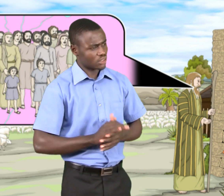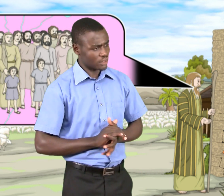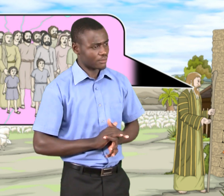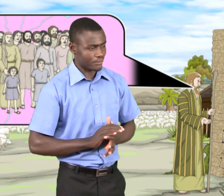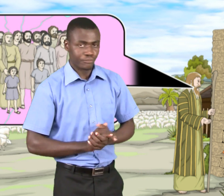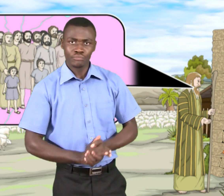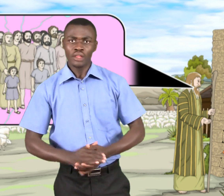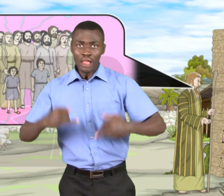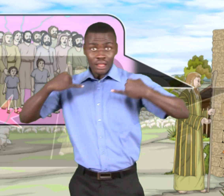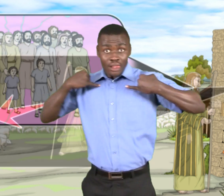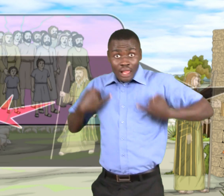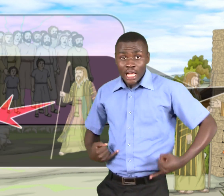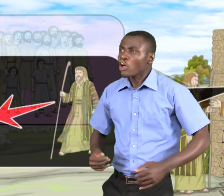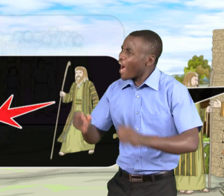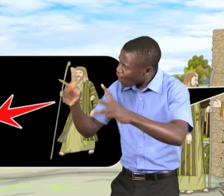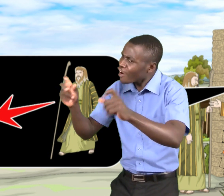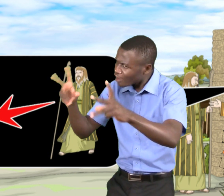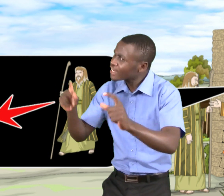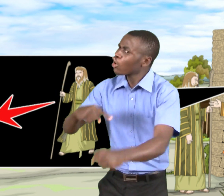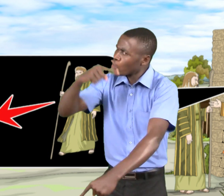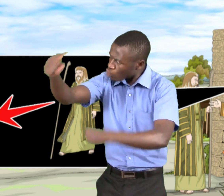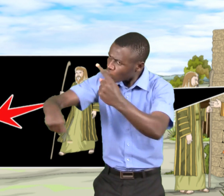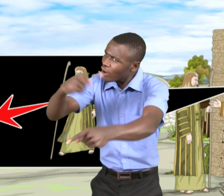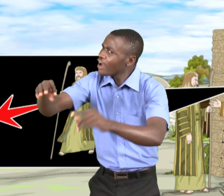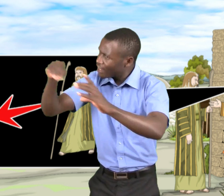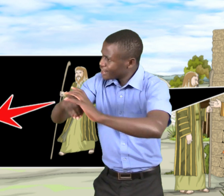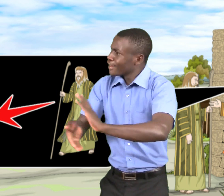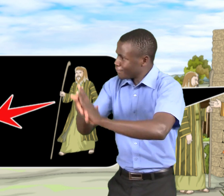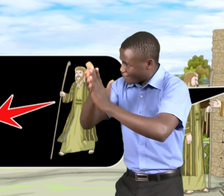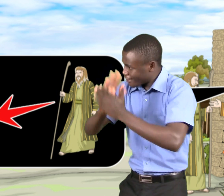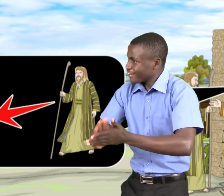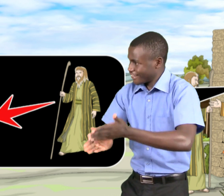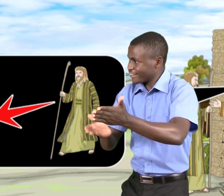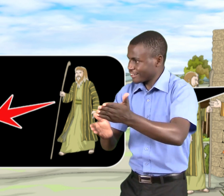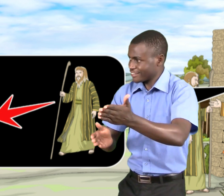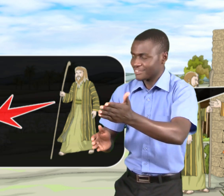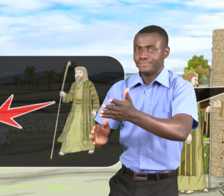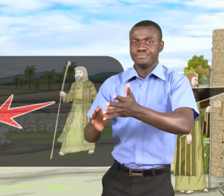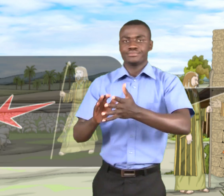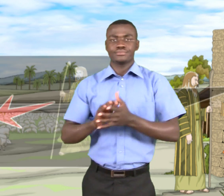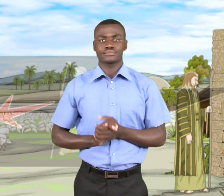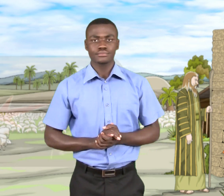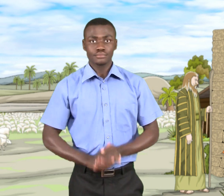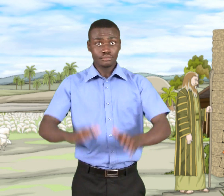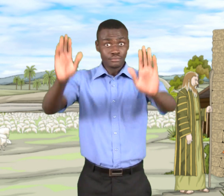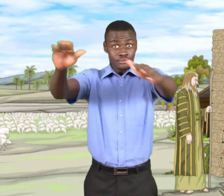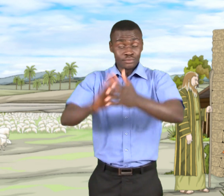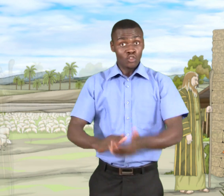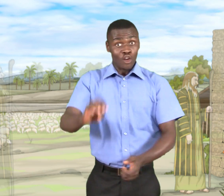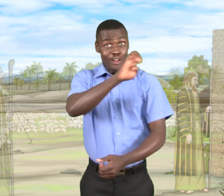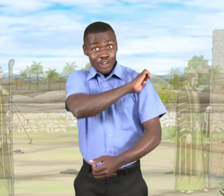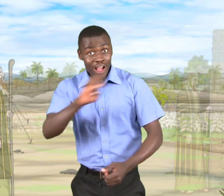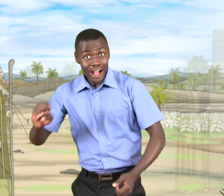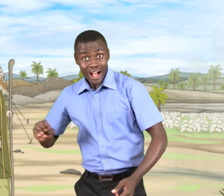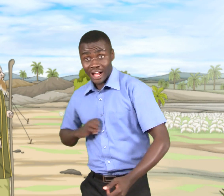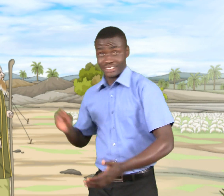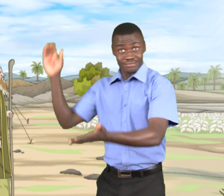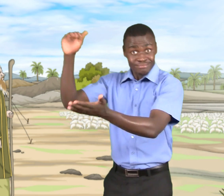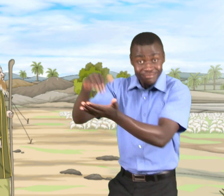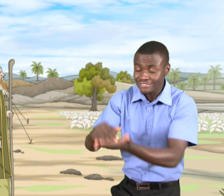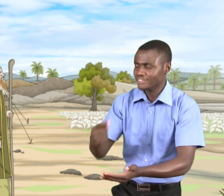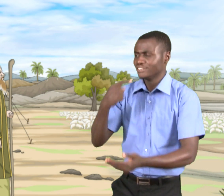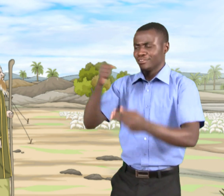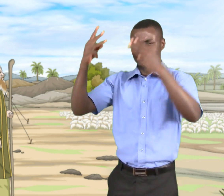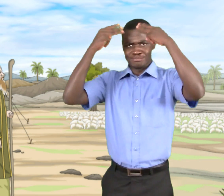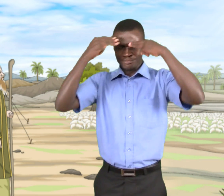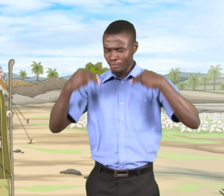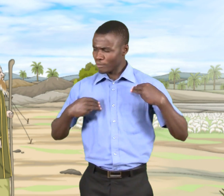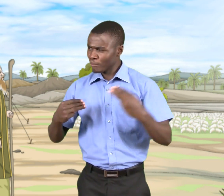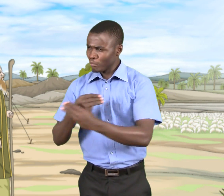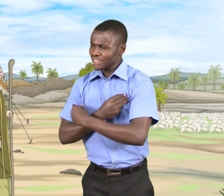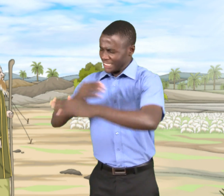“Go in peace,” Jethro replied.